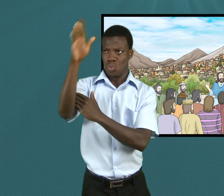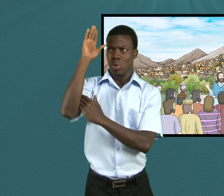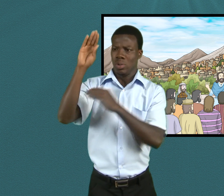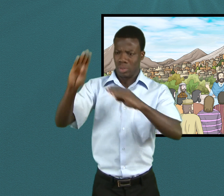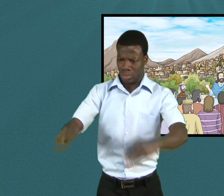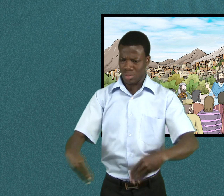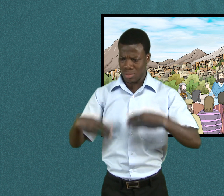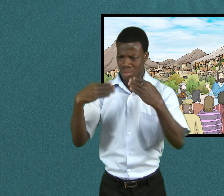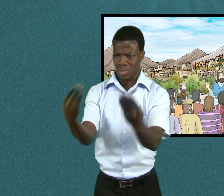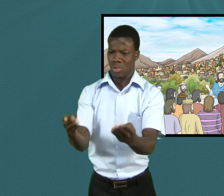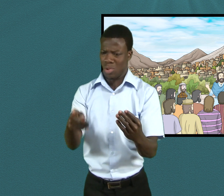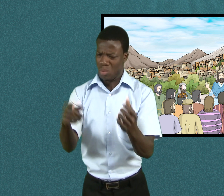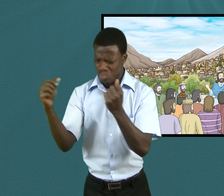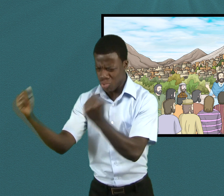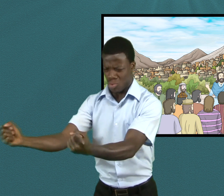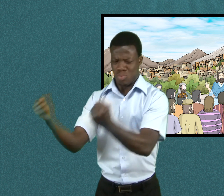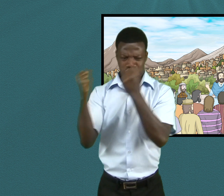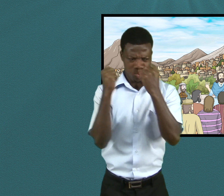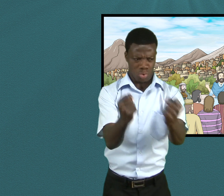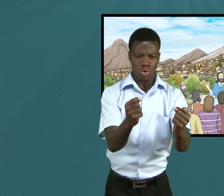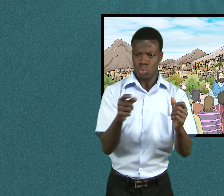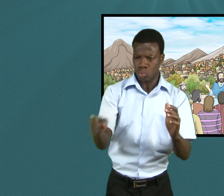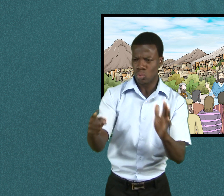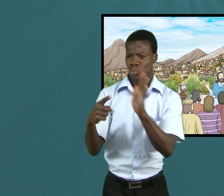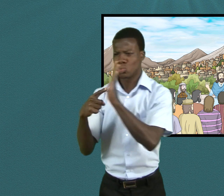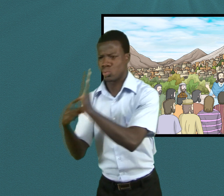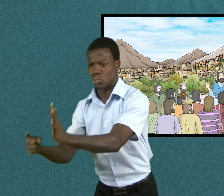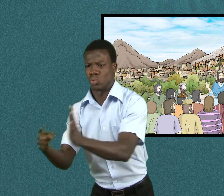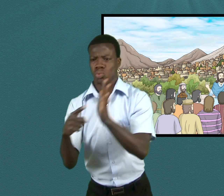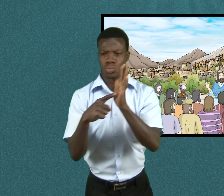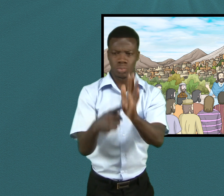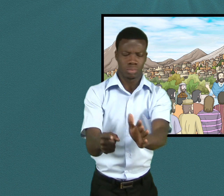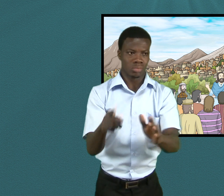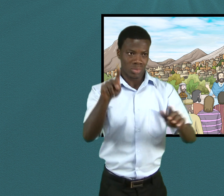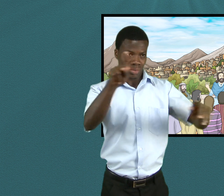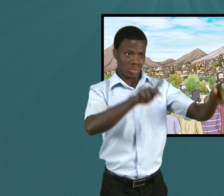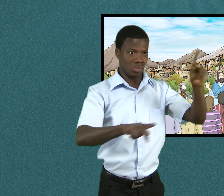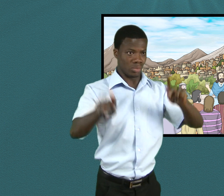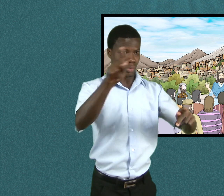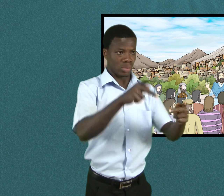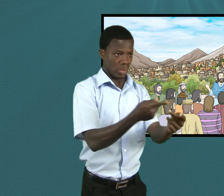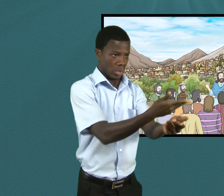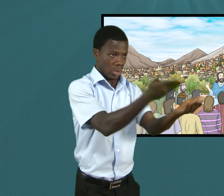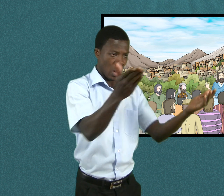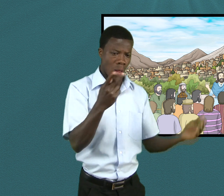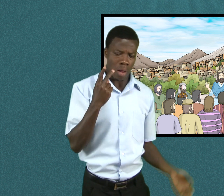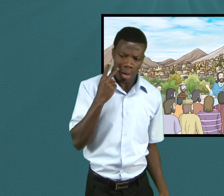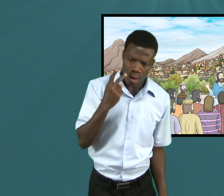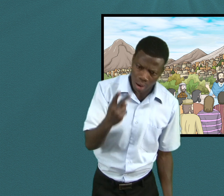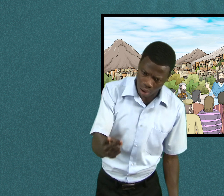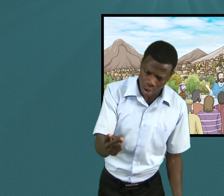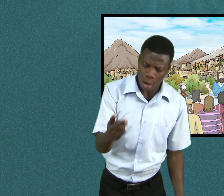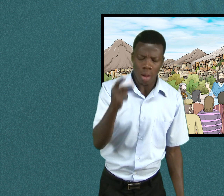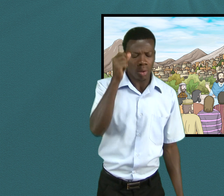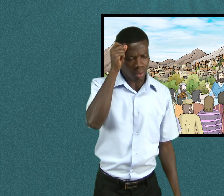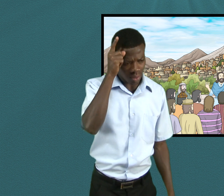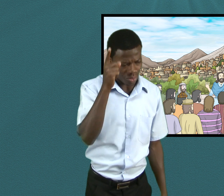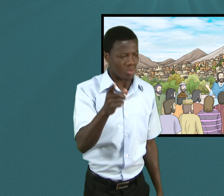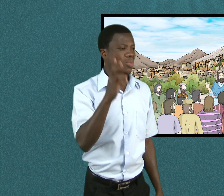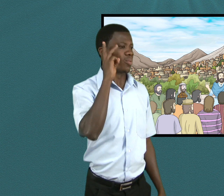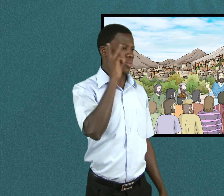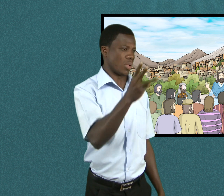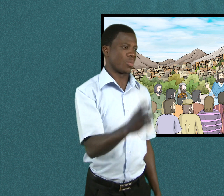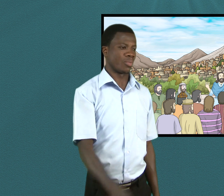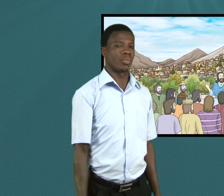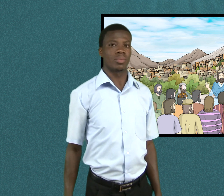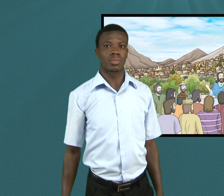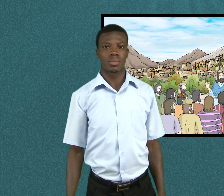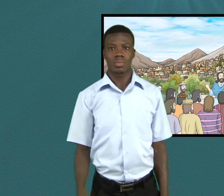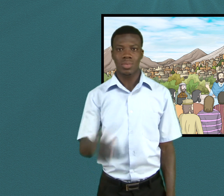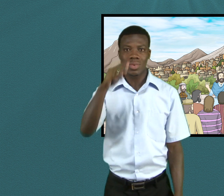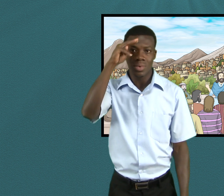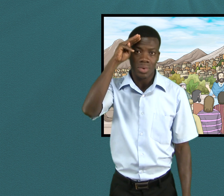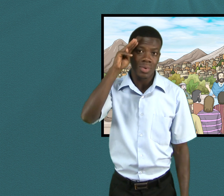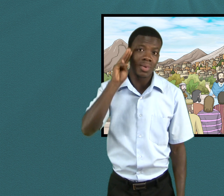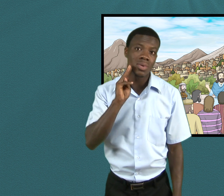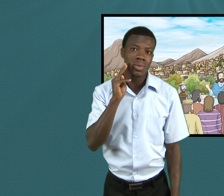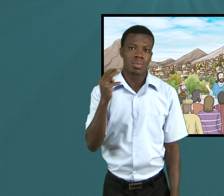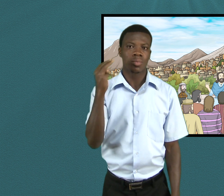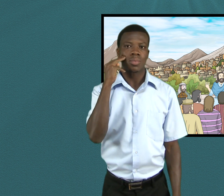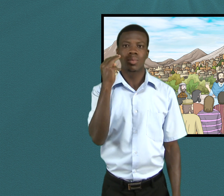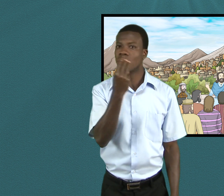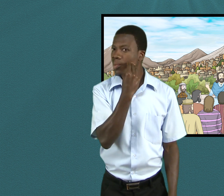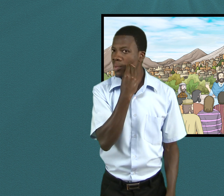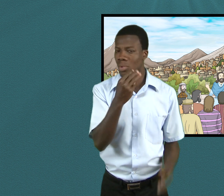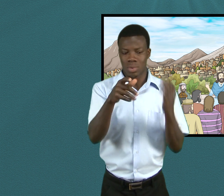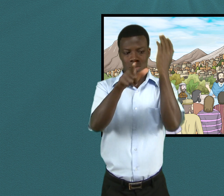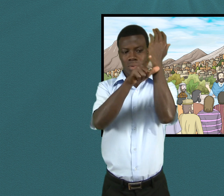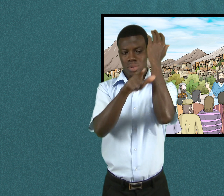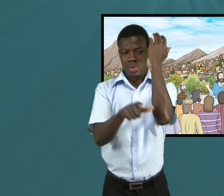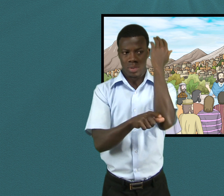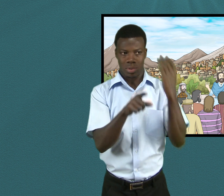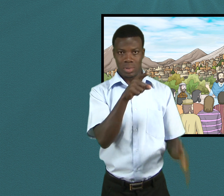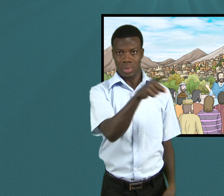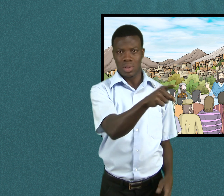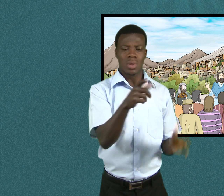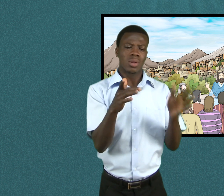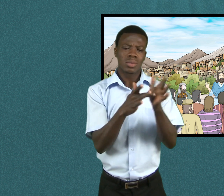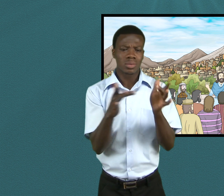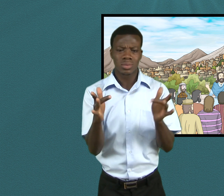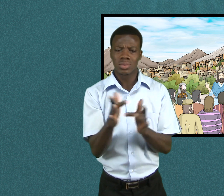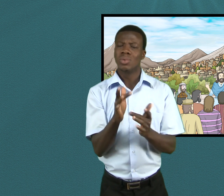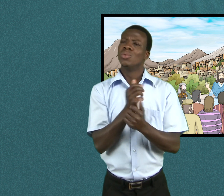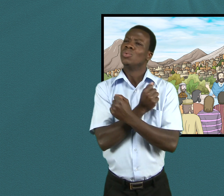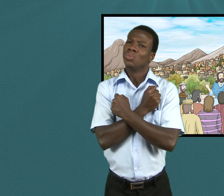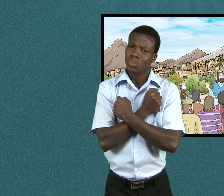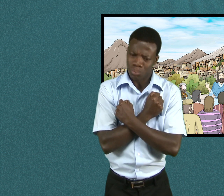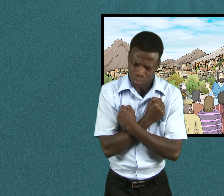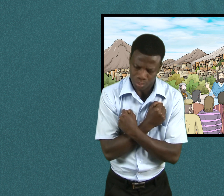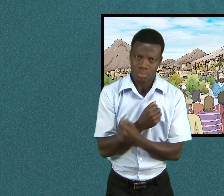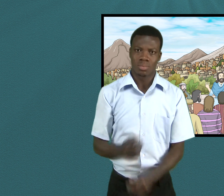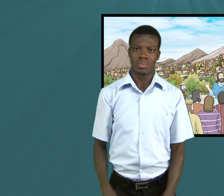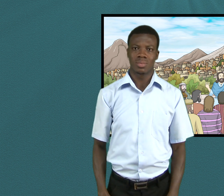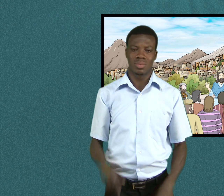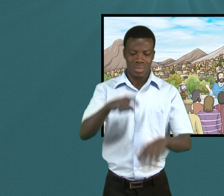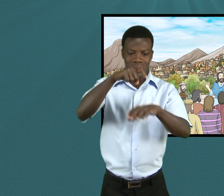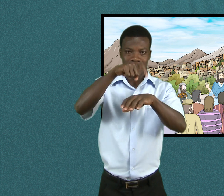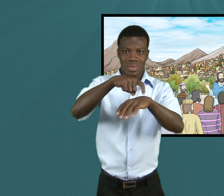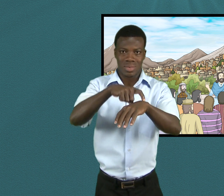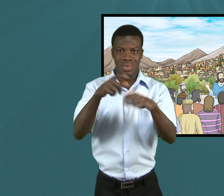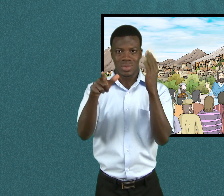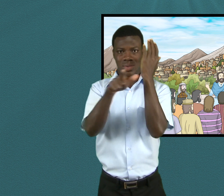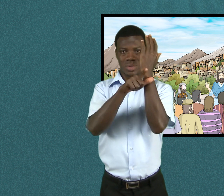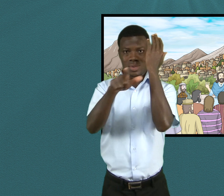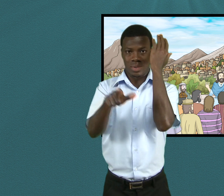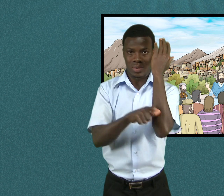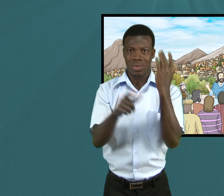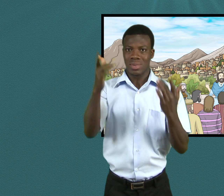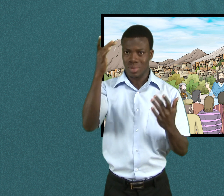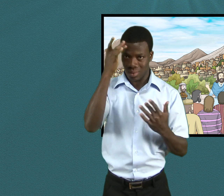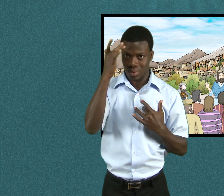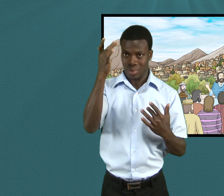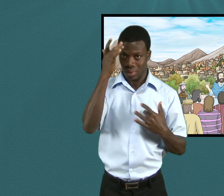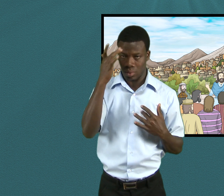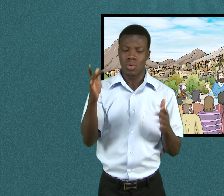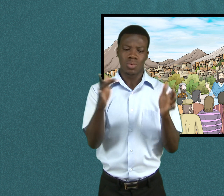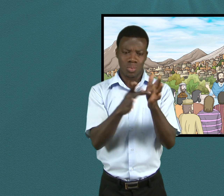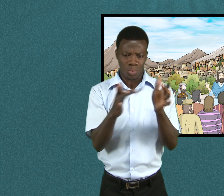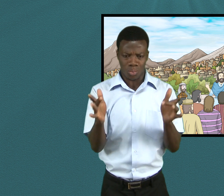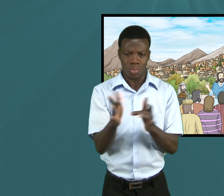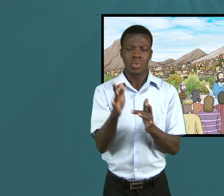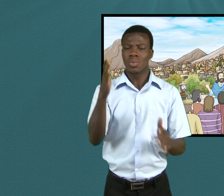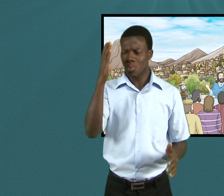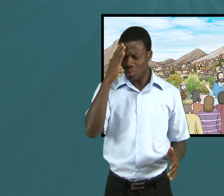Now Jesus loved Martha and her sister and Lazarus.